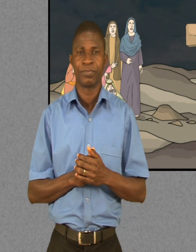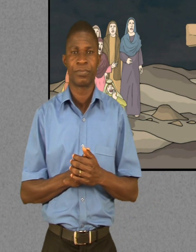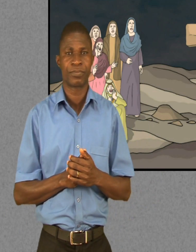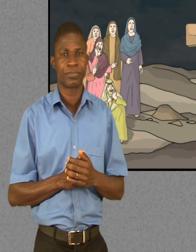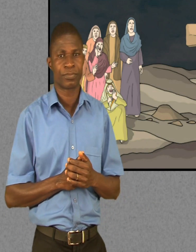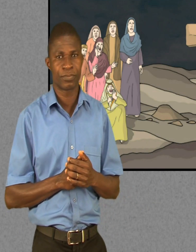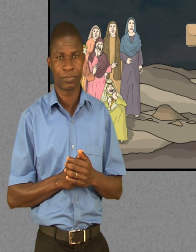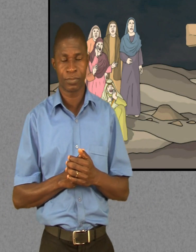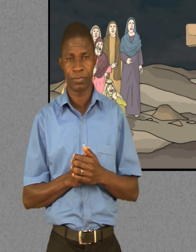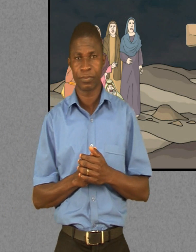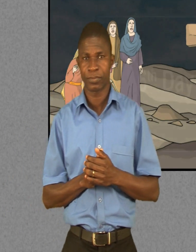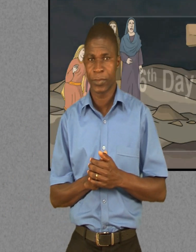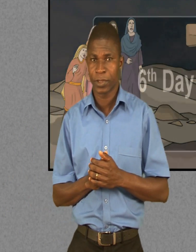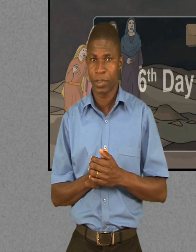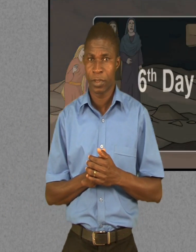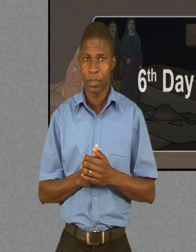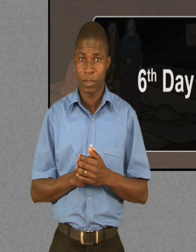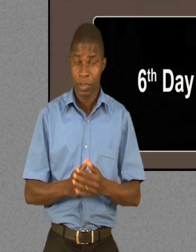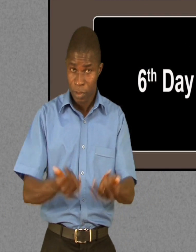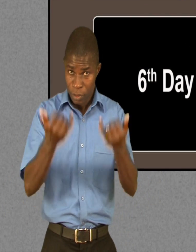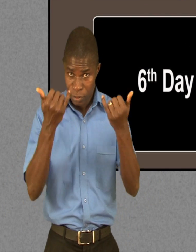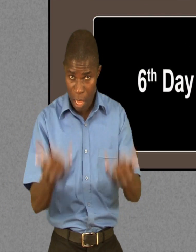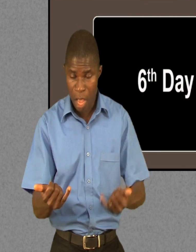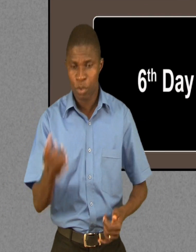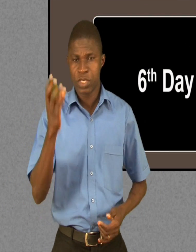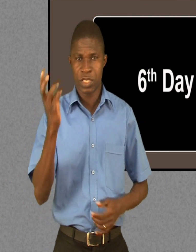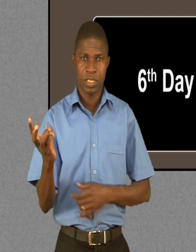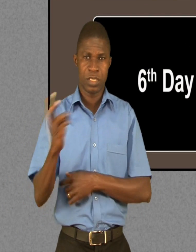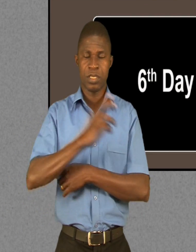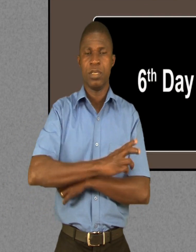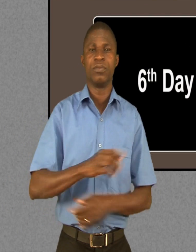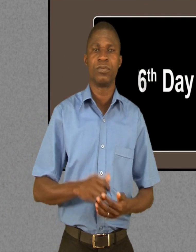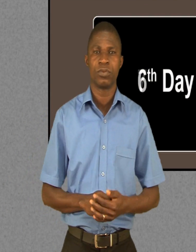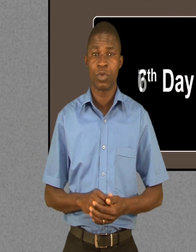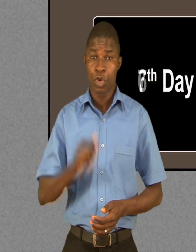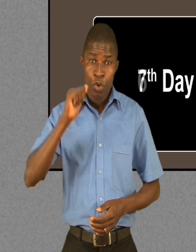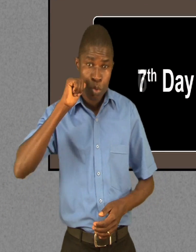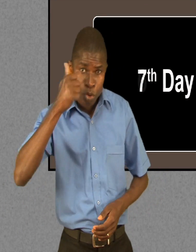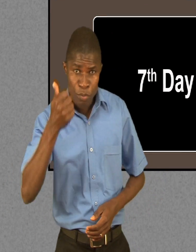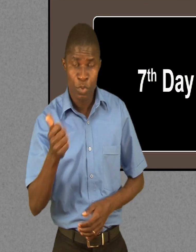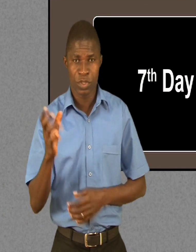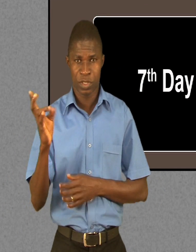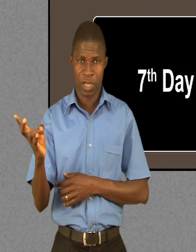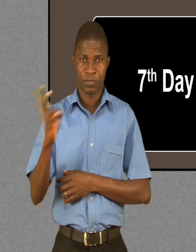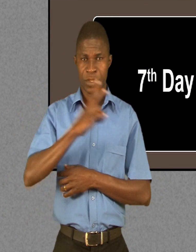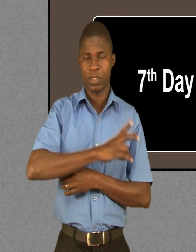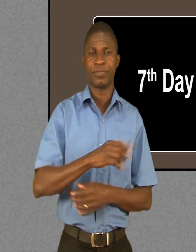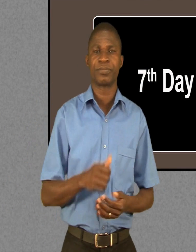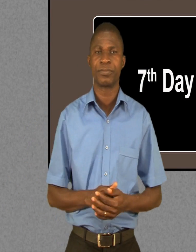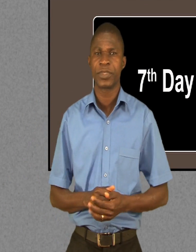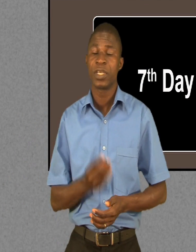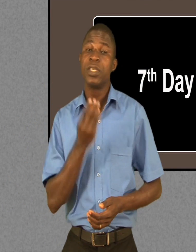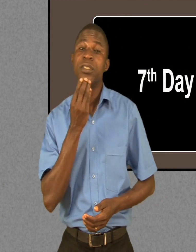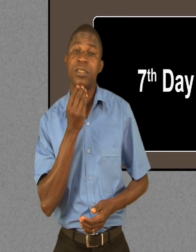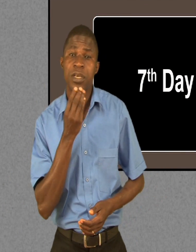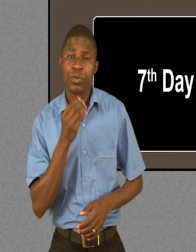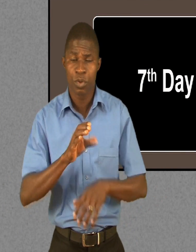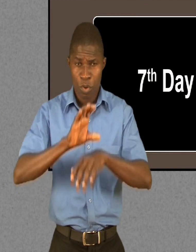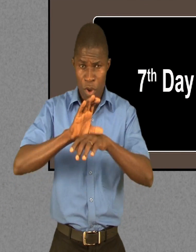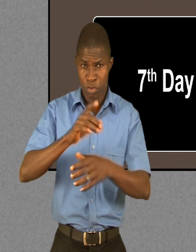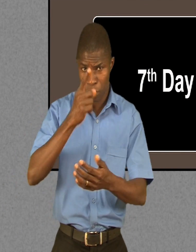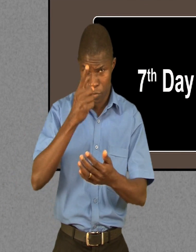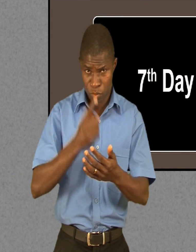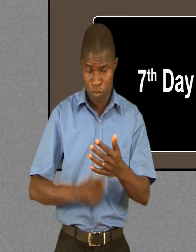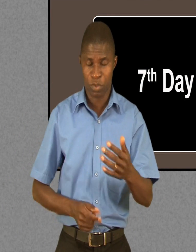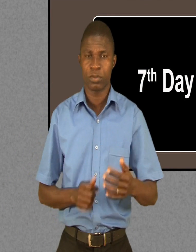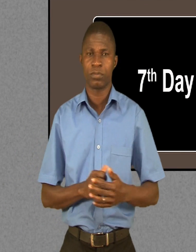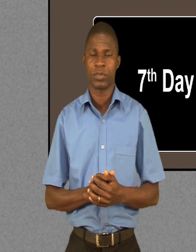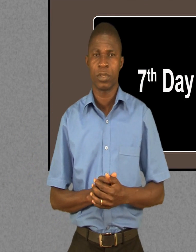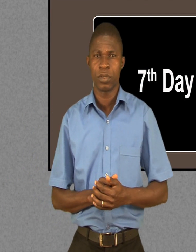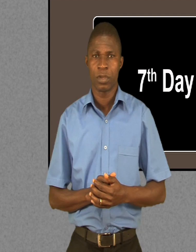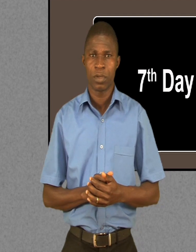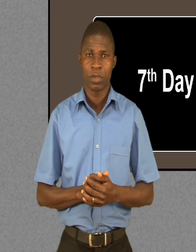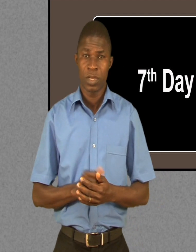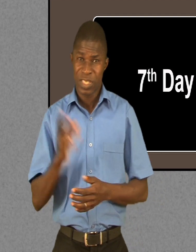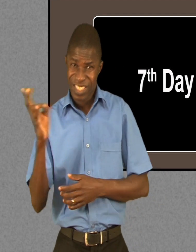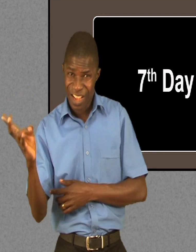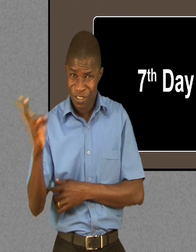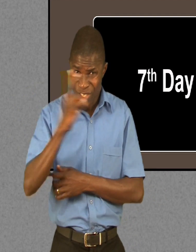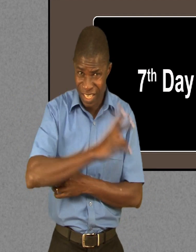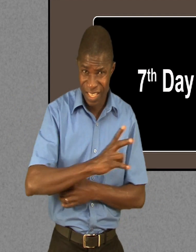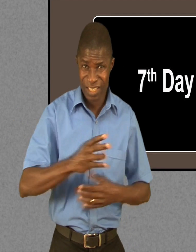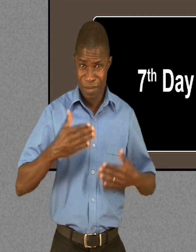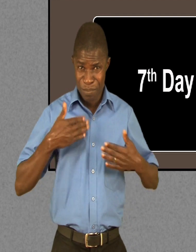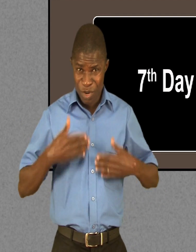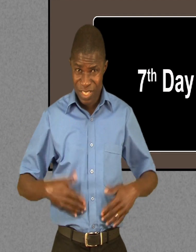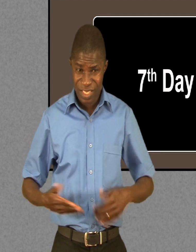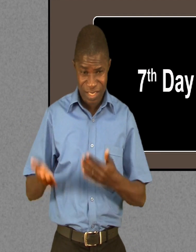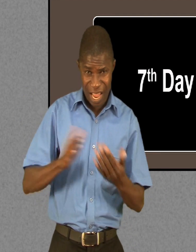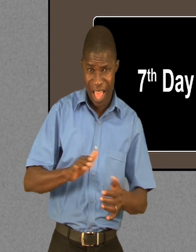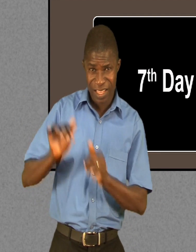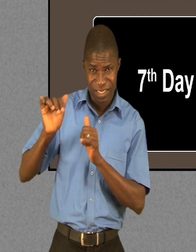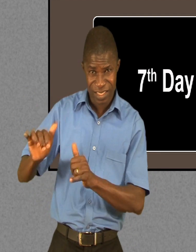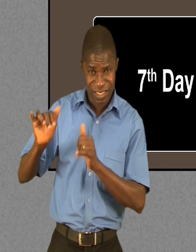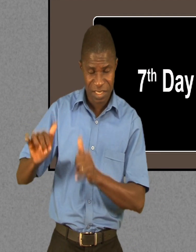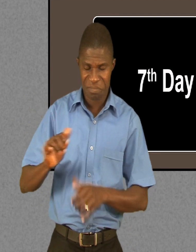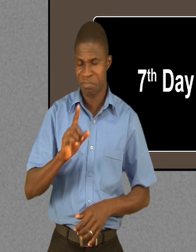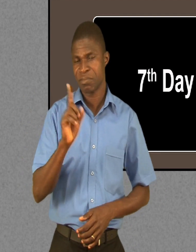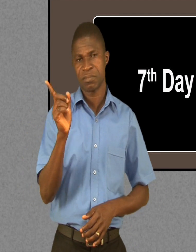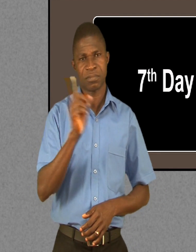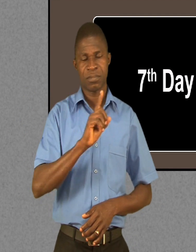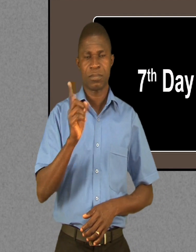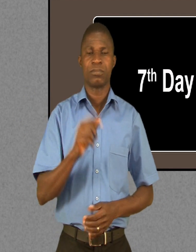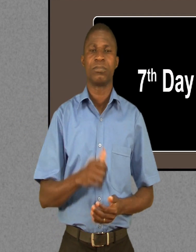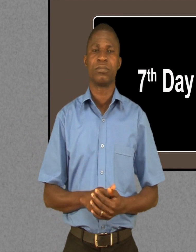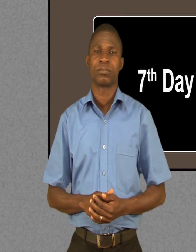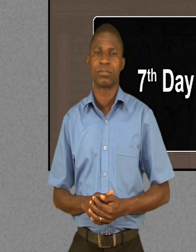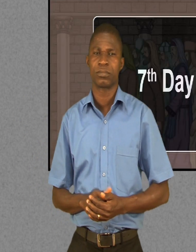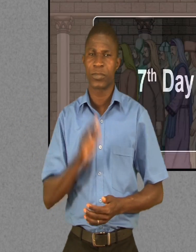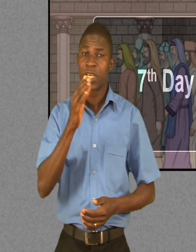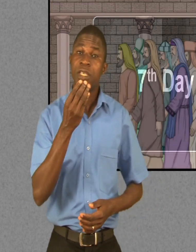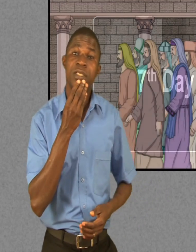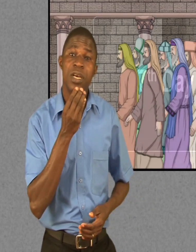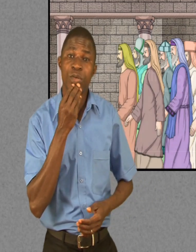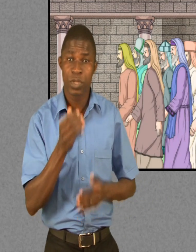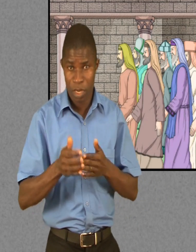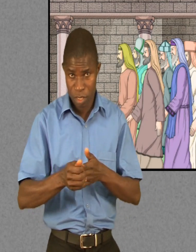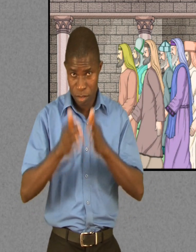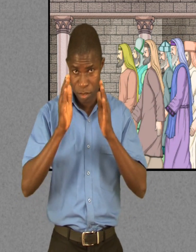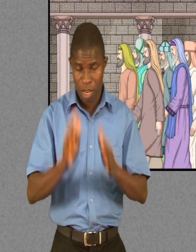It was the day of Preparation, and the next day was a High Sabbath.